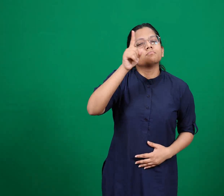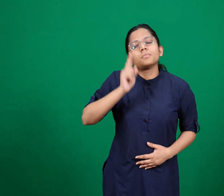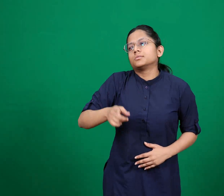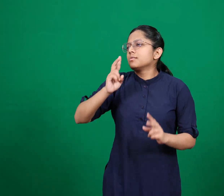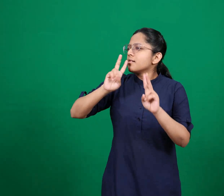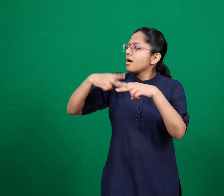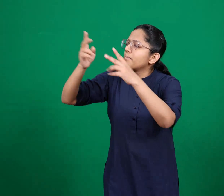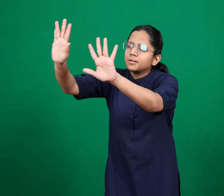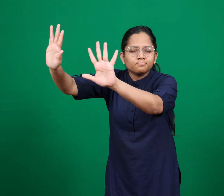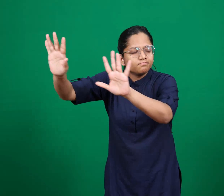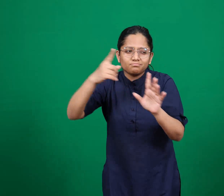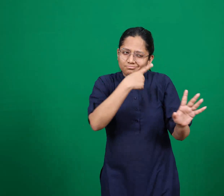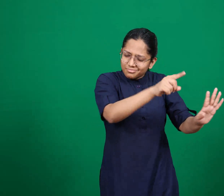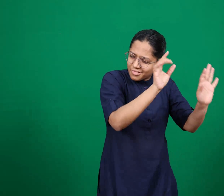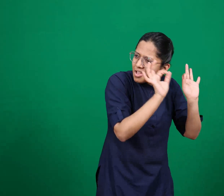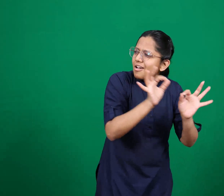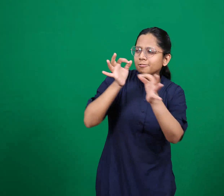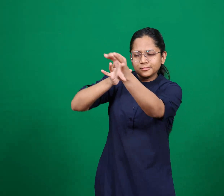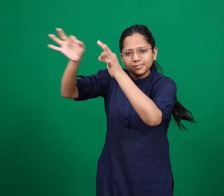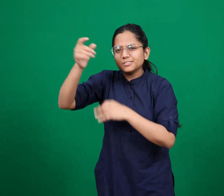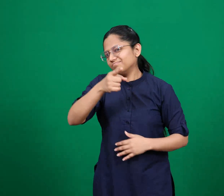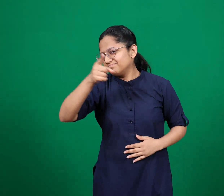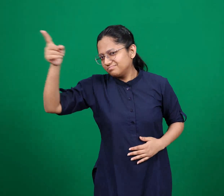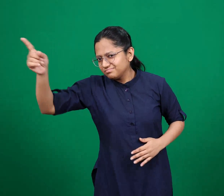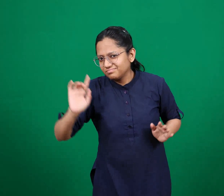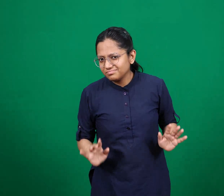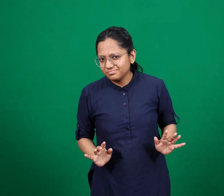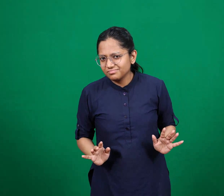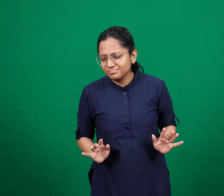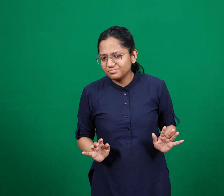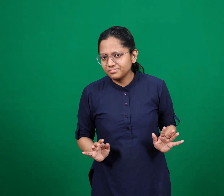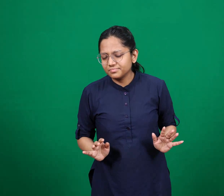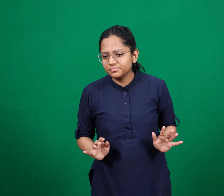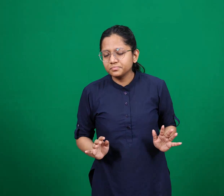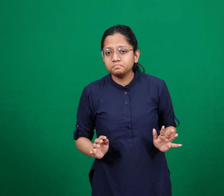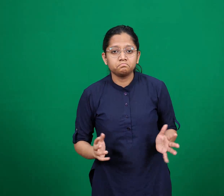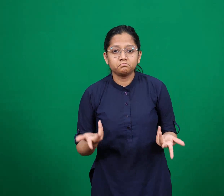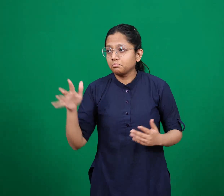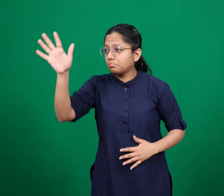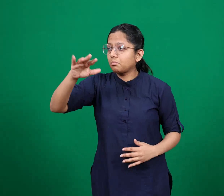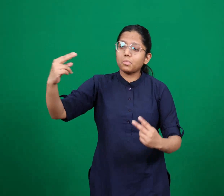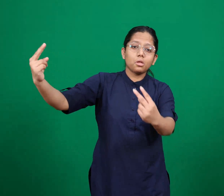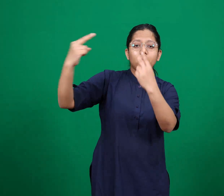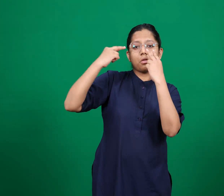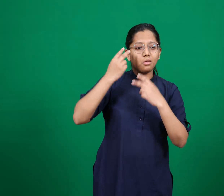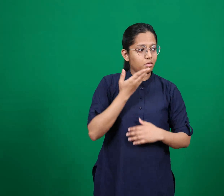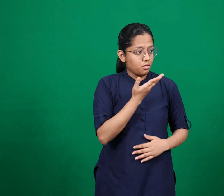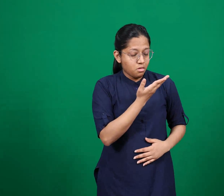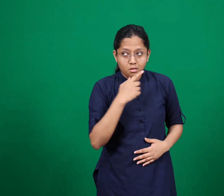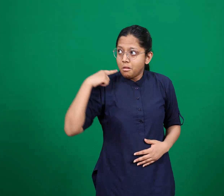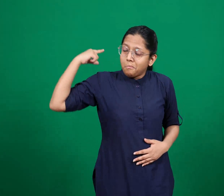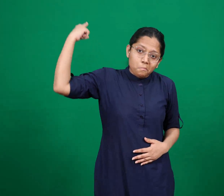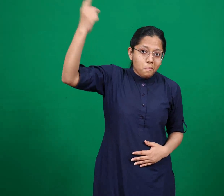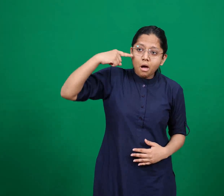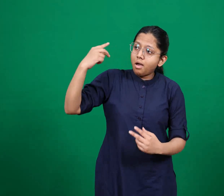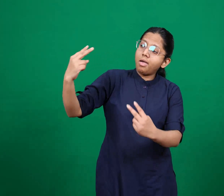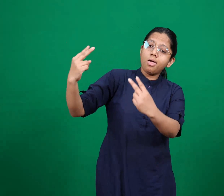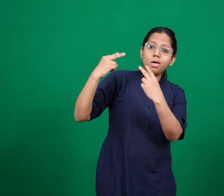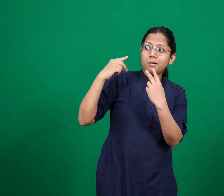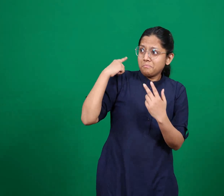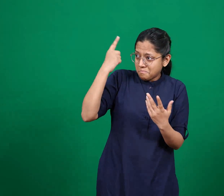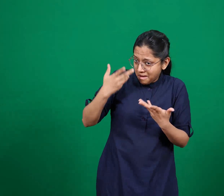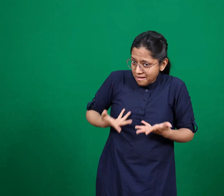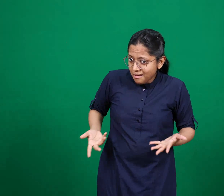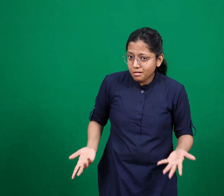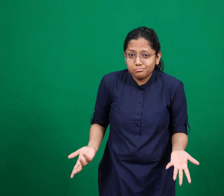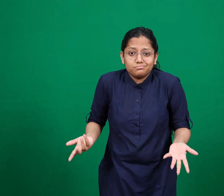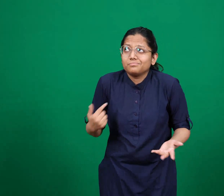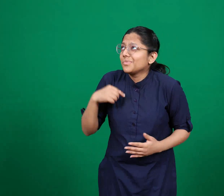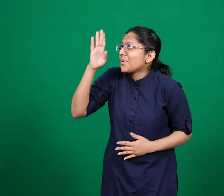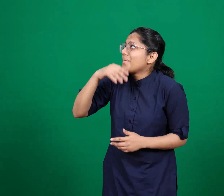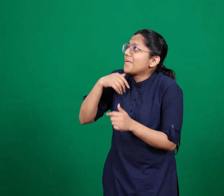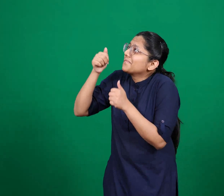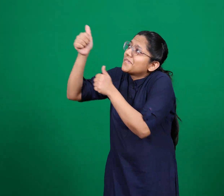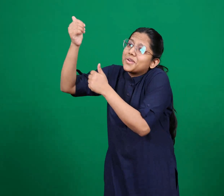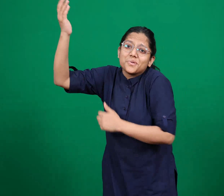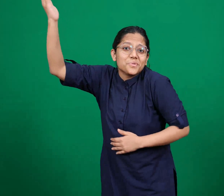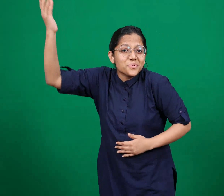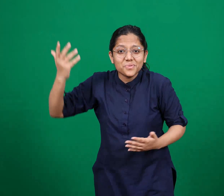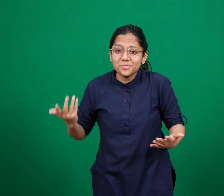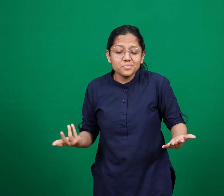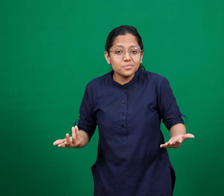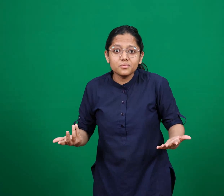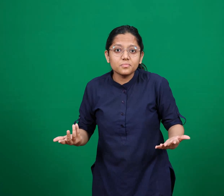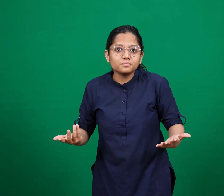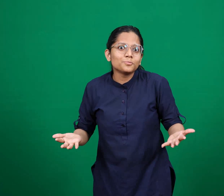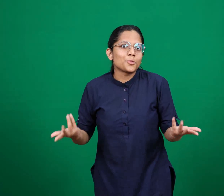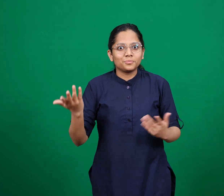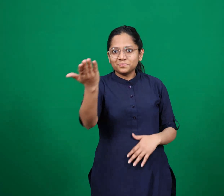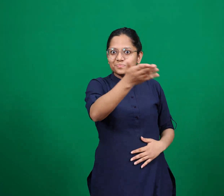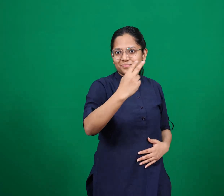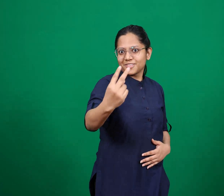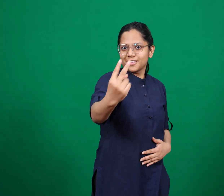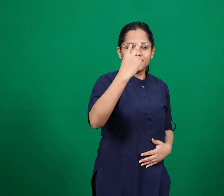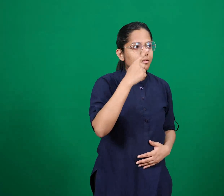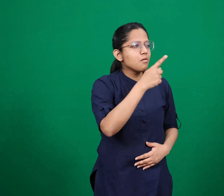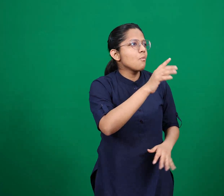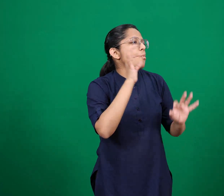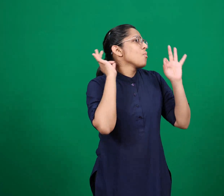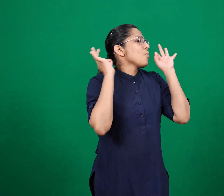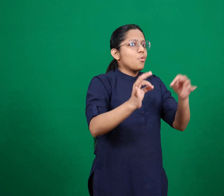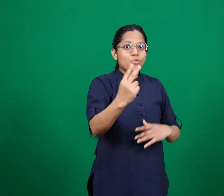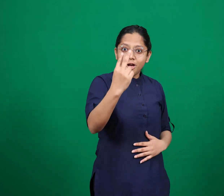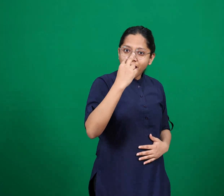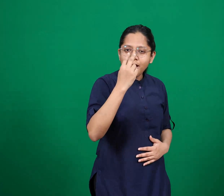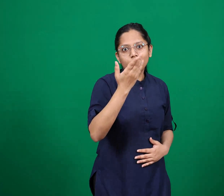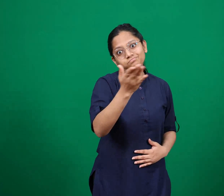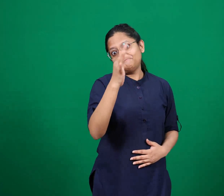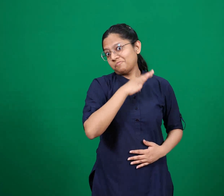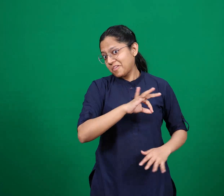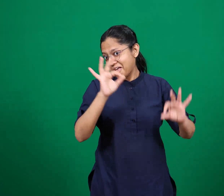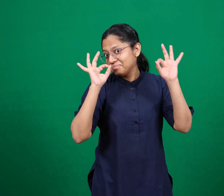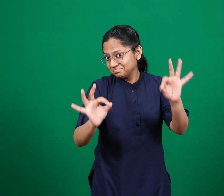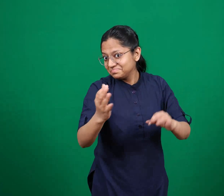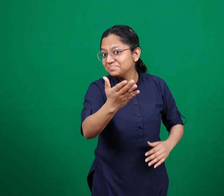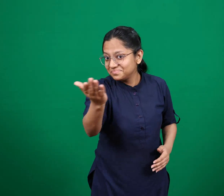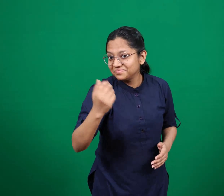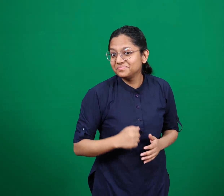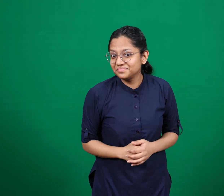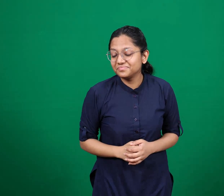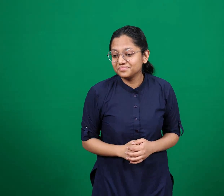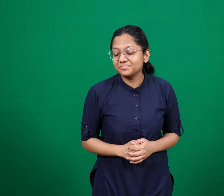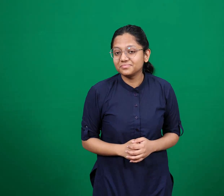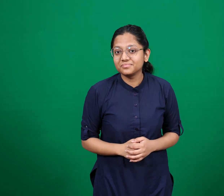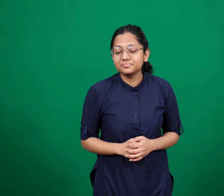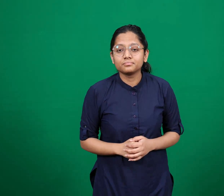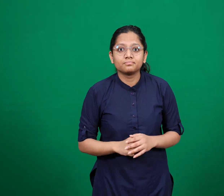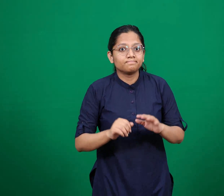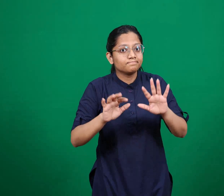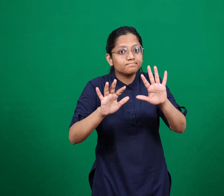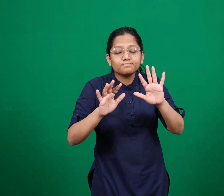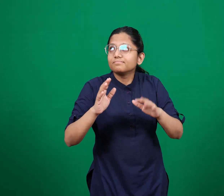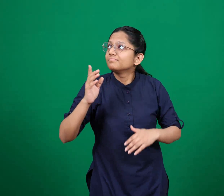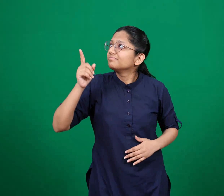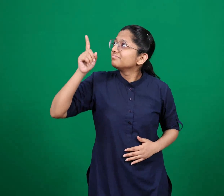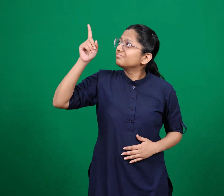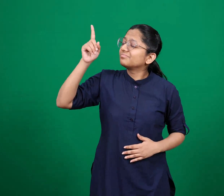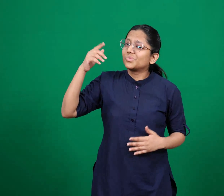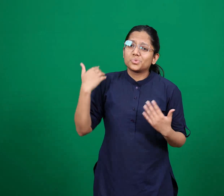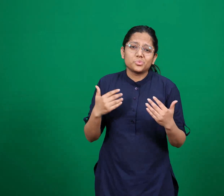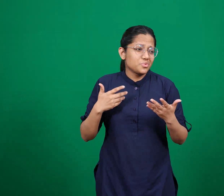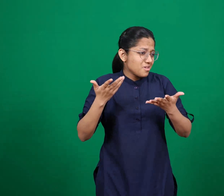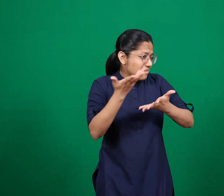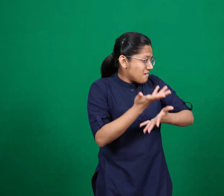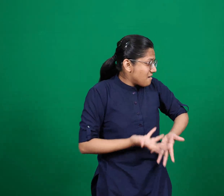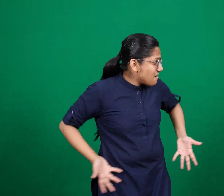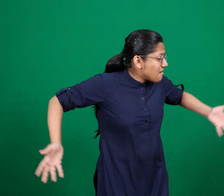If we are out of our mind, it is for God; if we are of sound mind, it is for you.